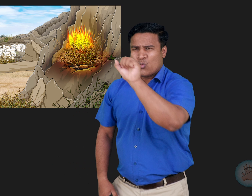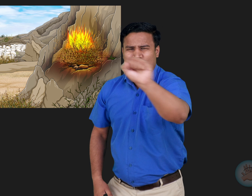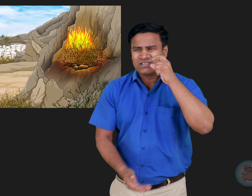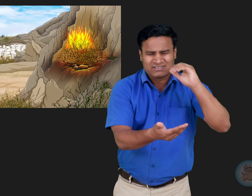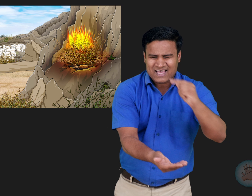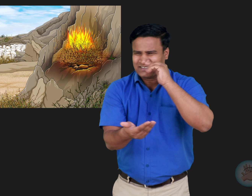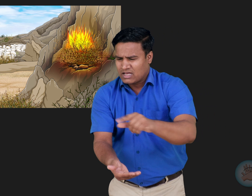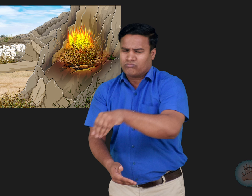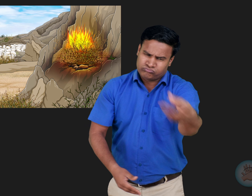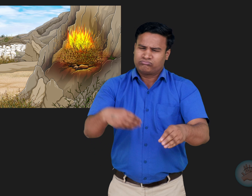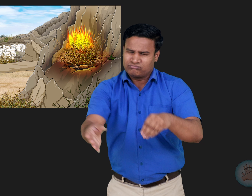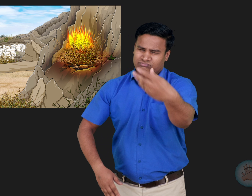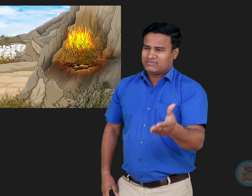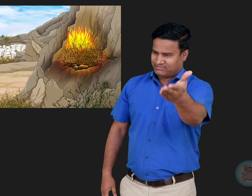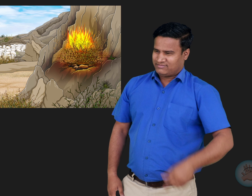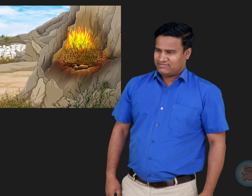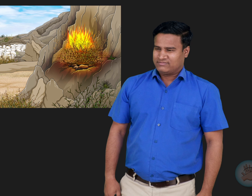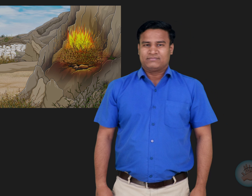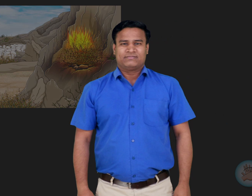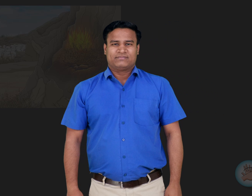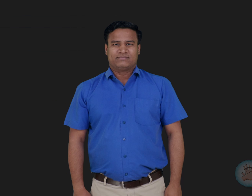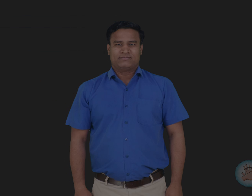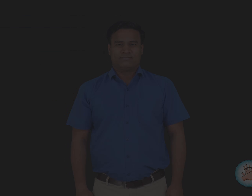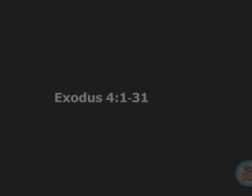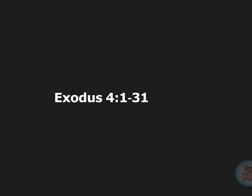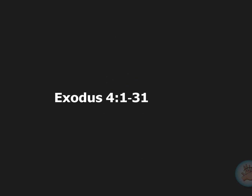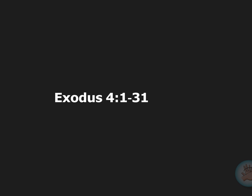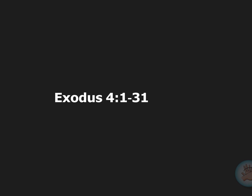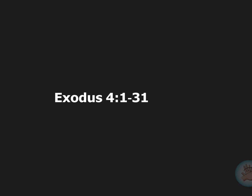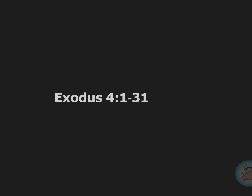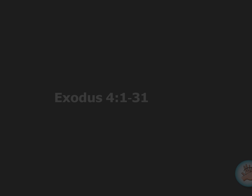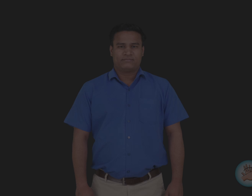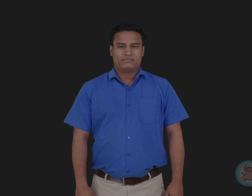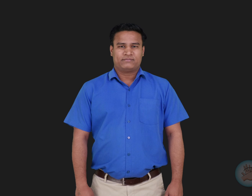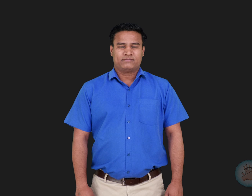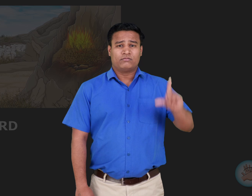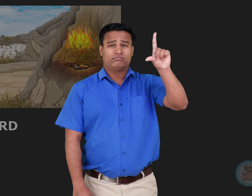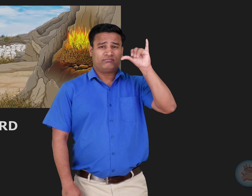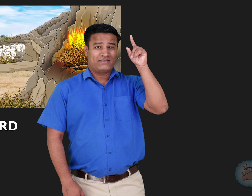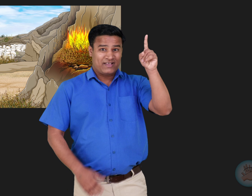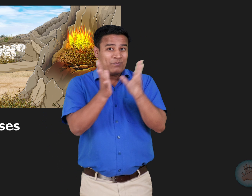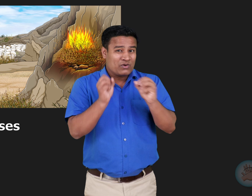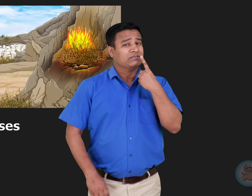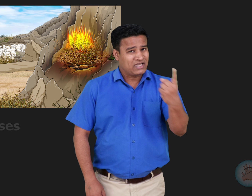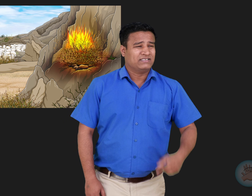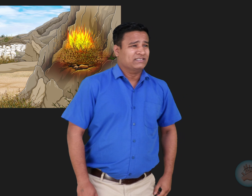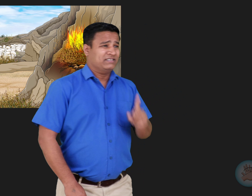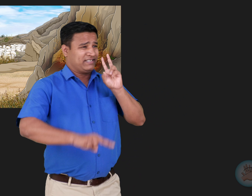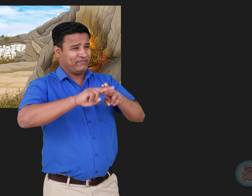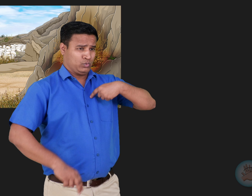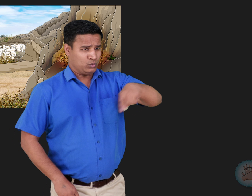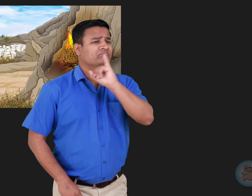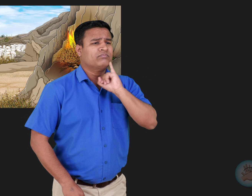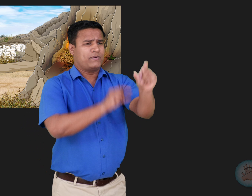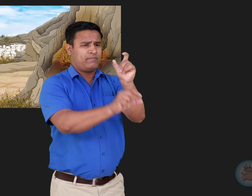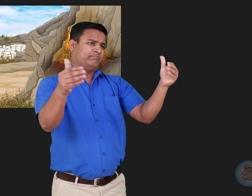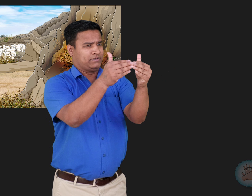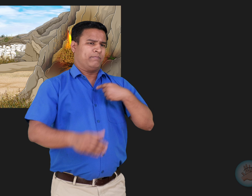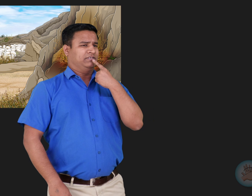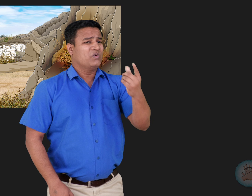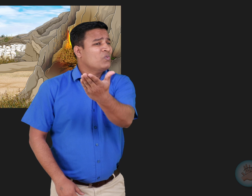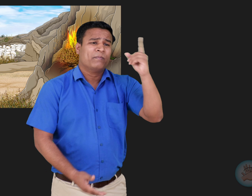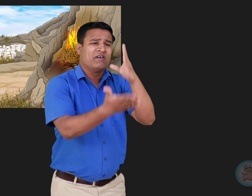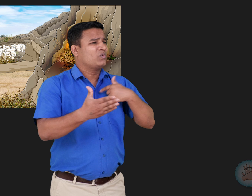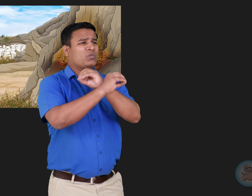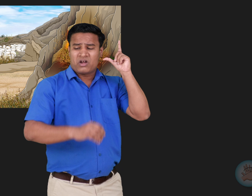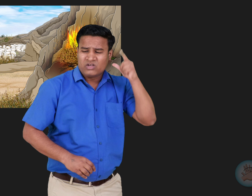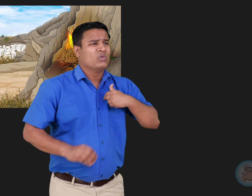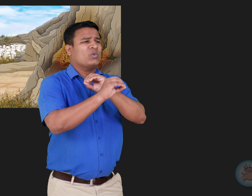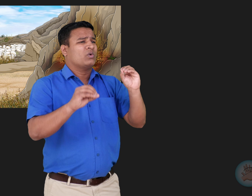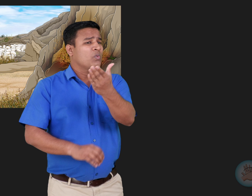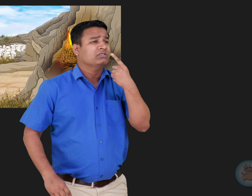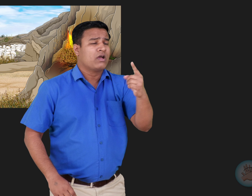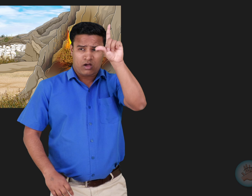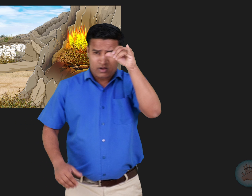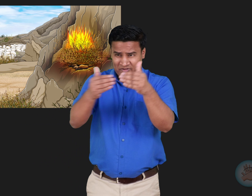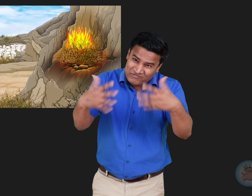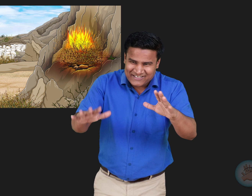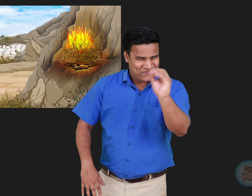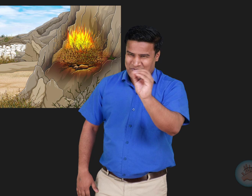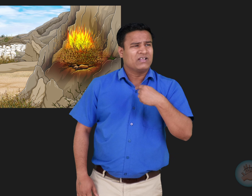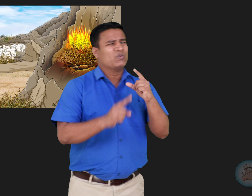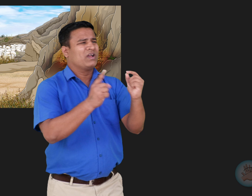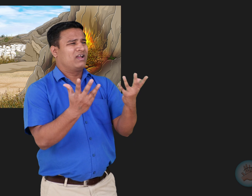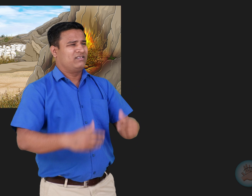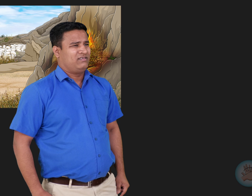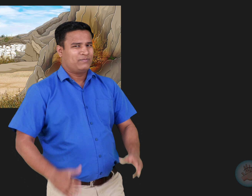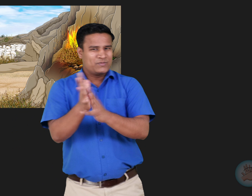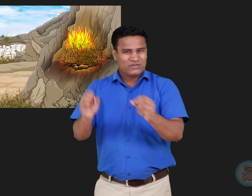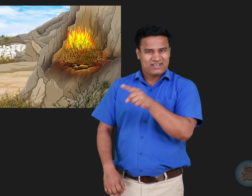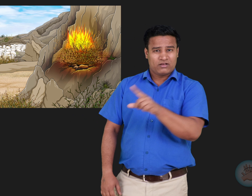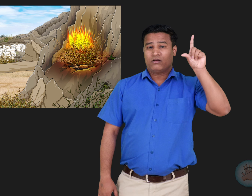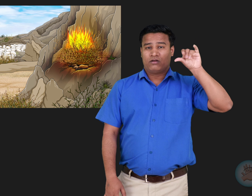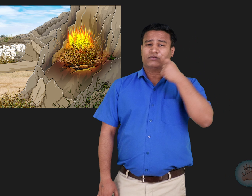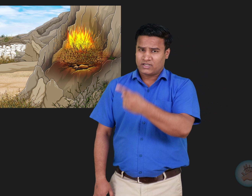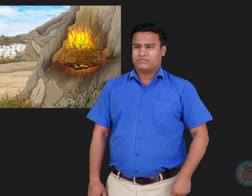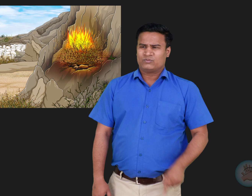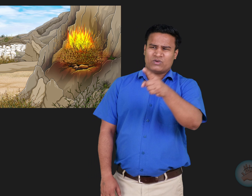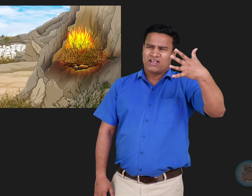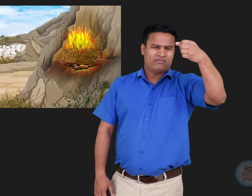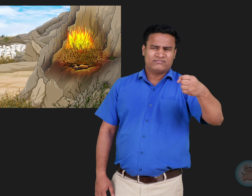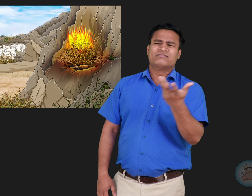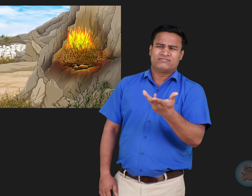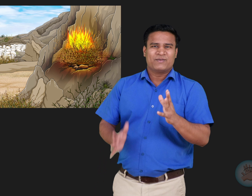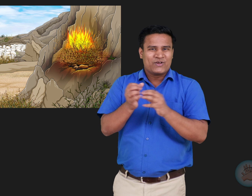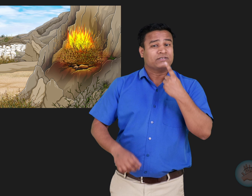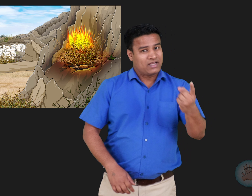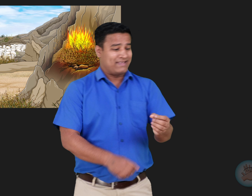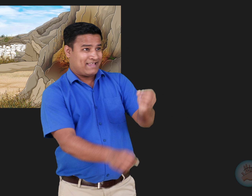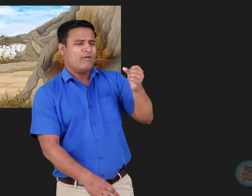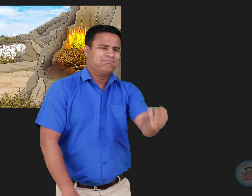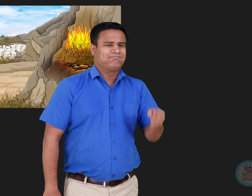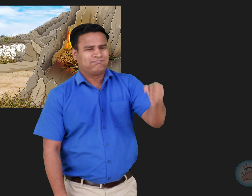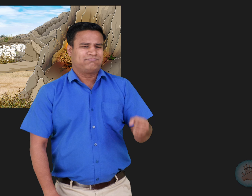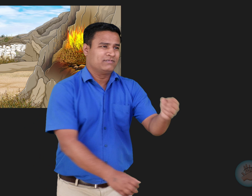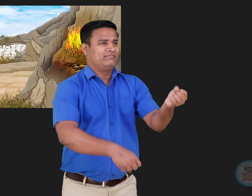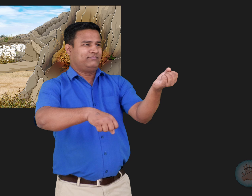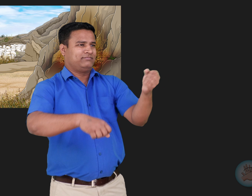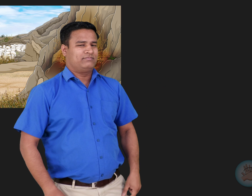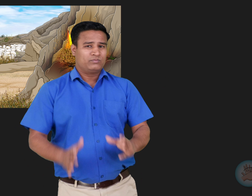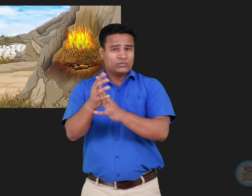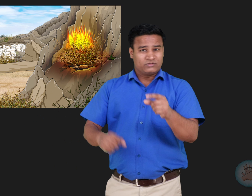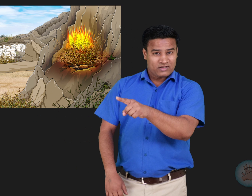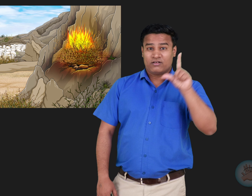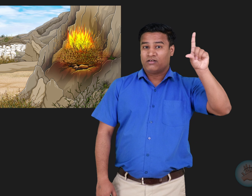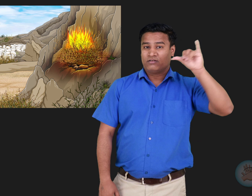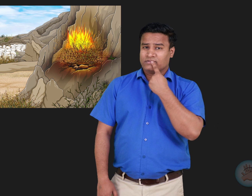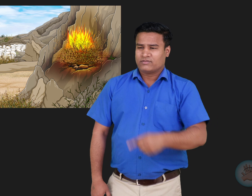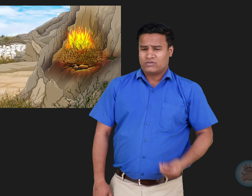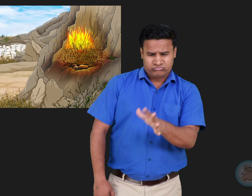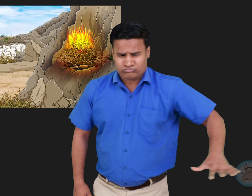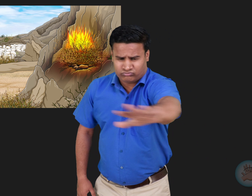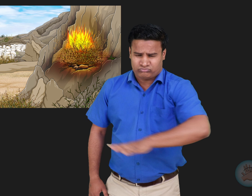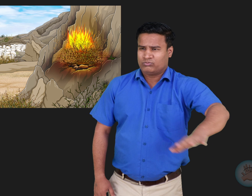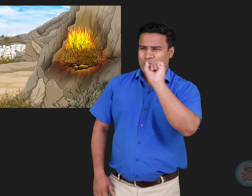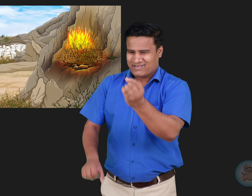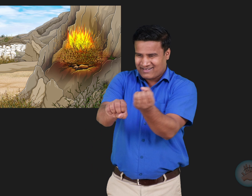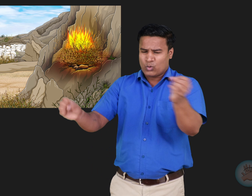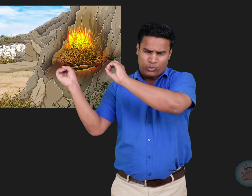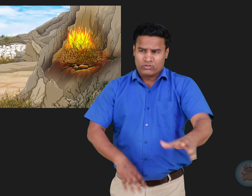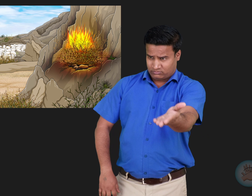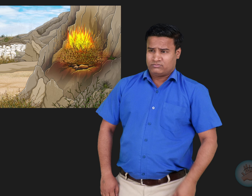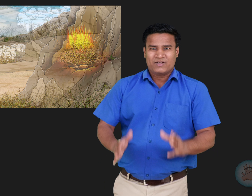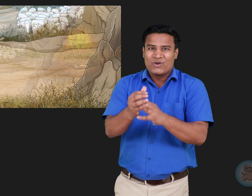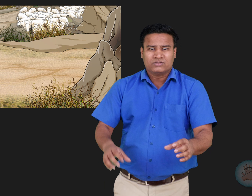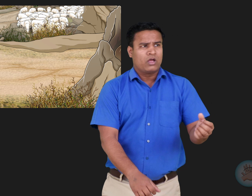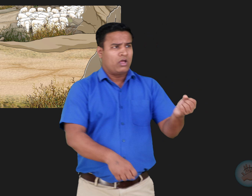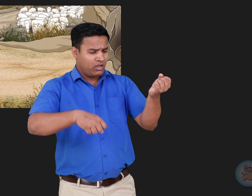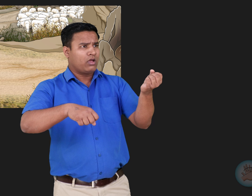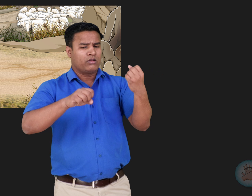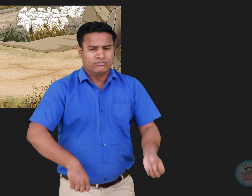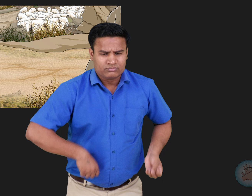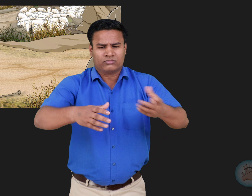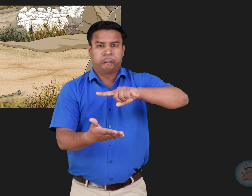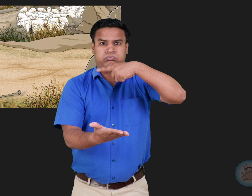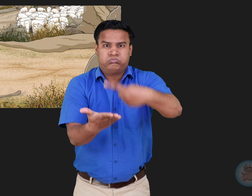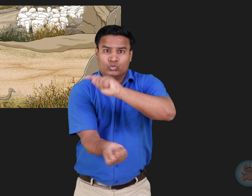So you will plunder the Egyptians.” Then Moses answered, “What if they do not believe me or listen to my voice? For they may say, ‘The LORD has not appeared to you.’” And the LORD asked him, “What is that in your hand?” “A staff,” he replied.